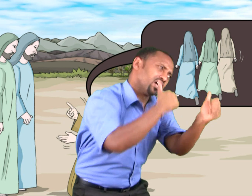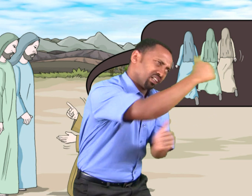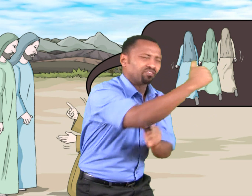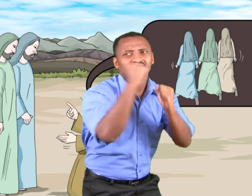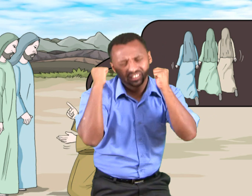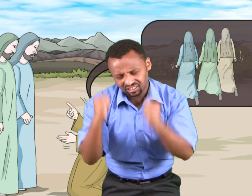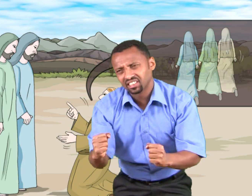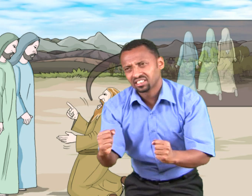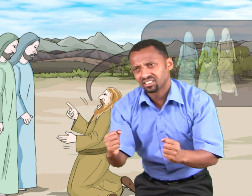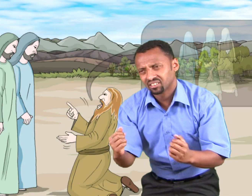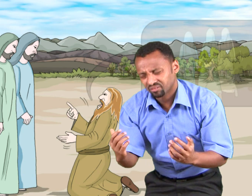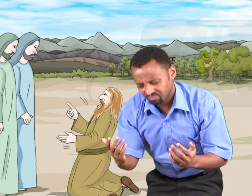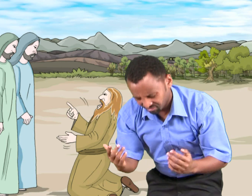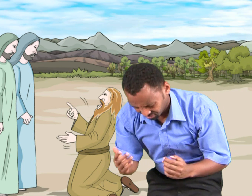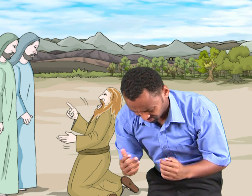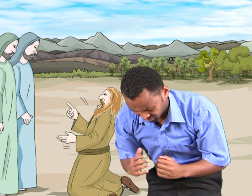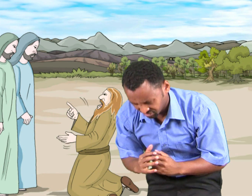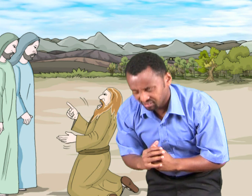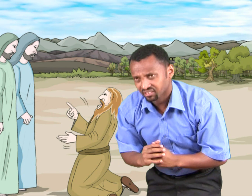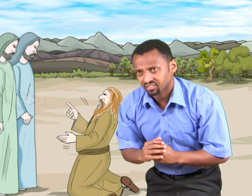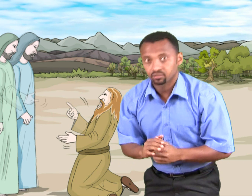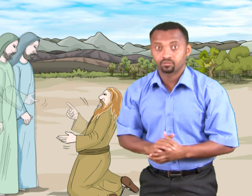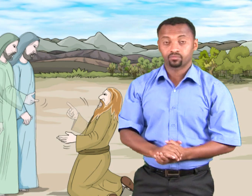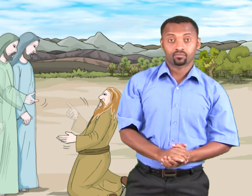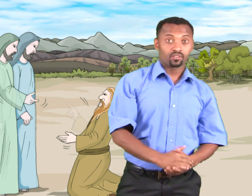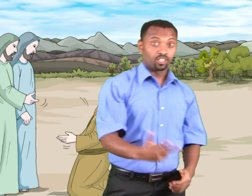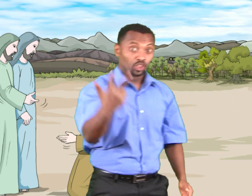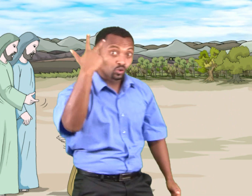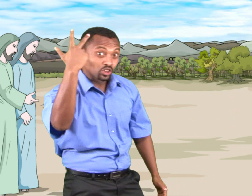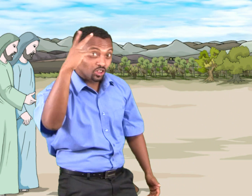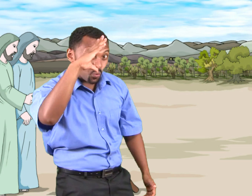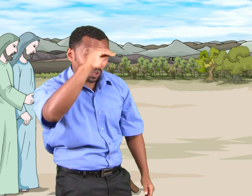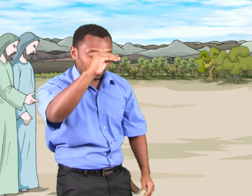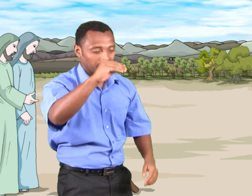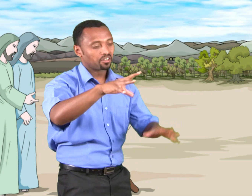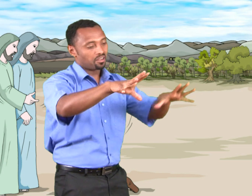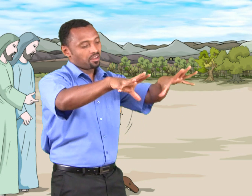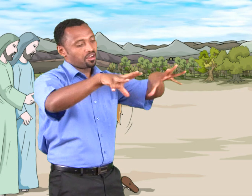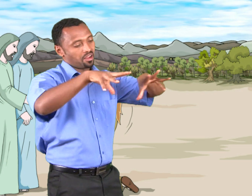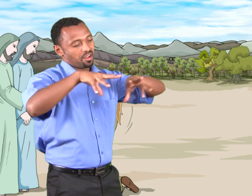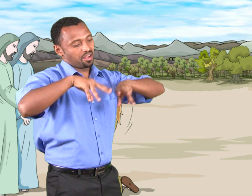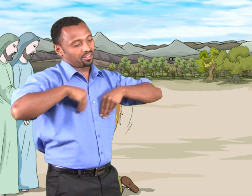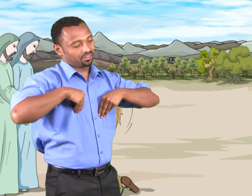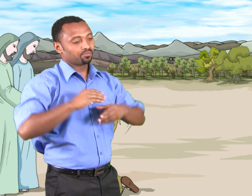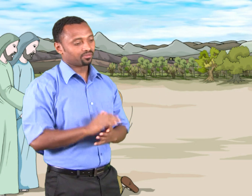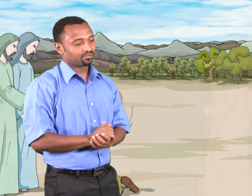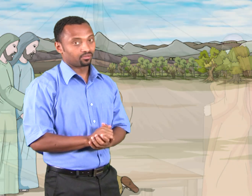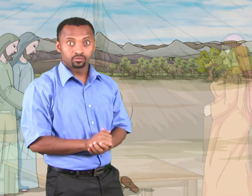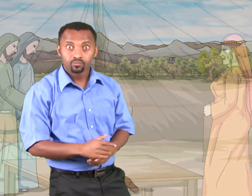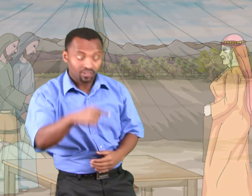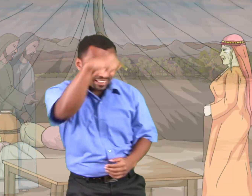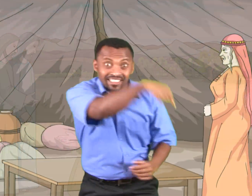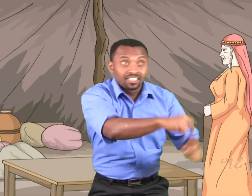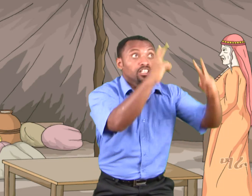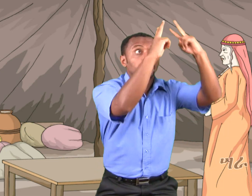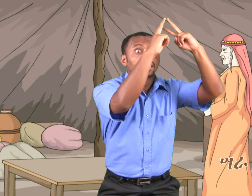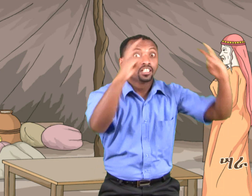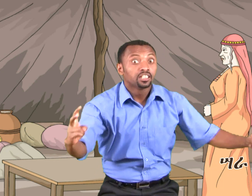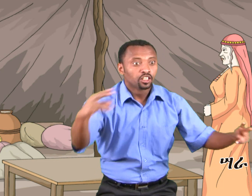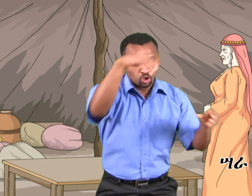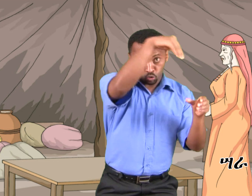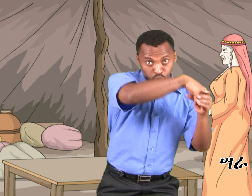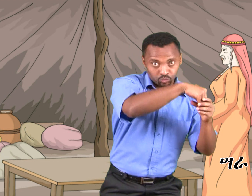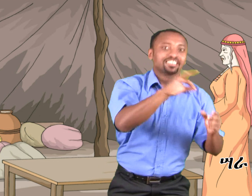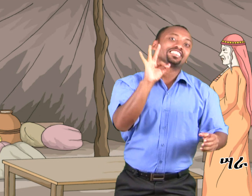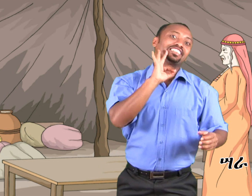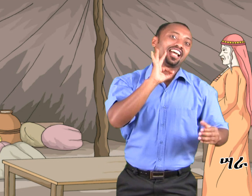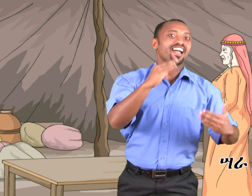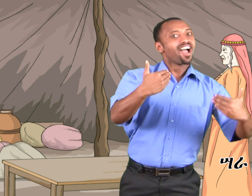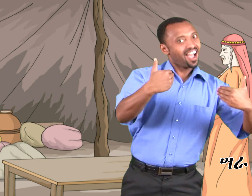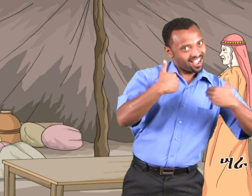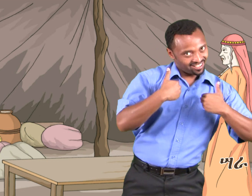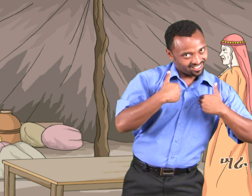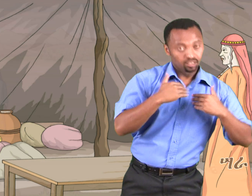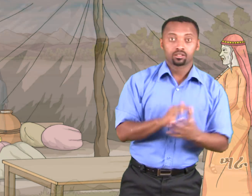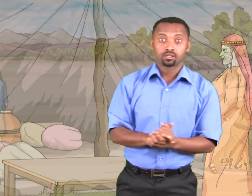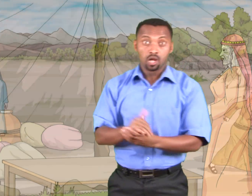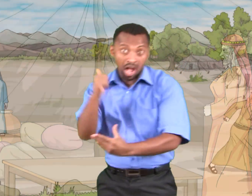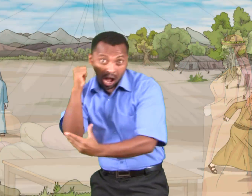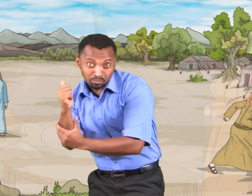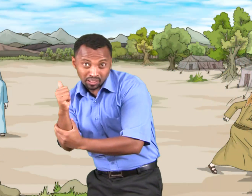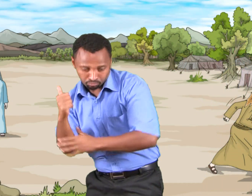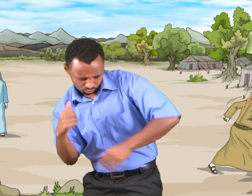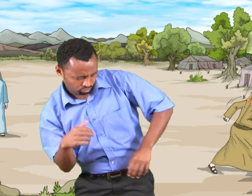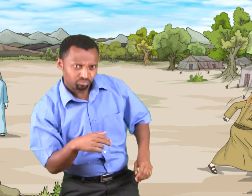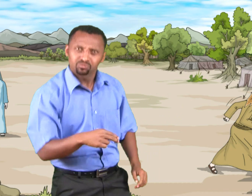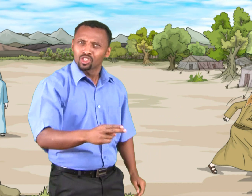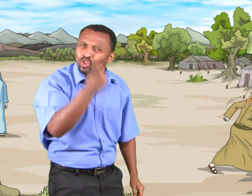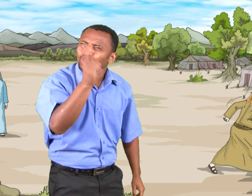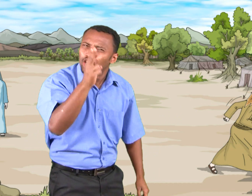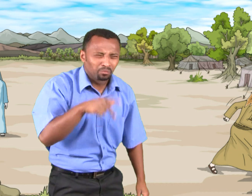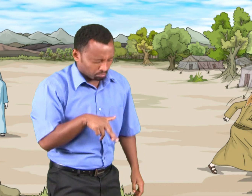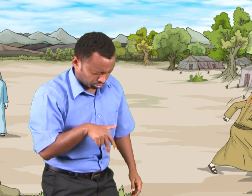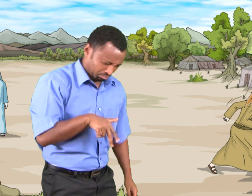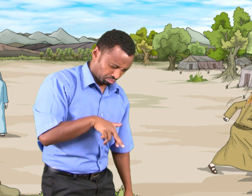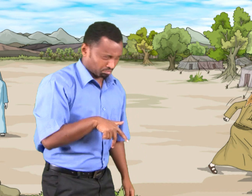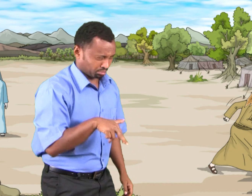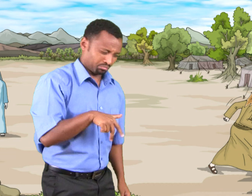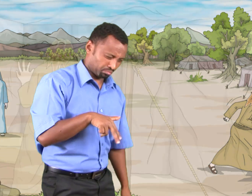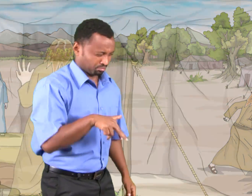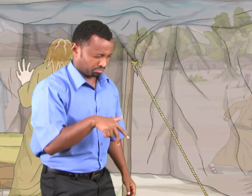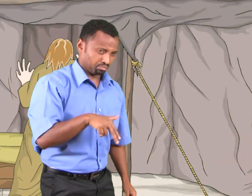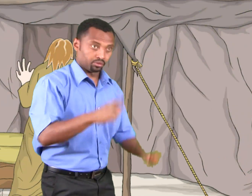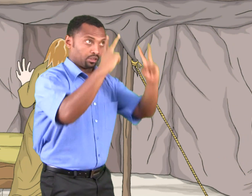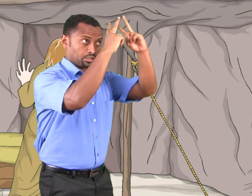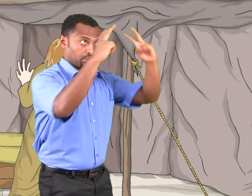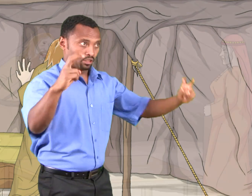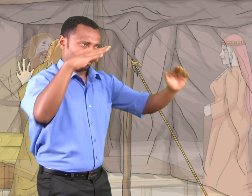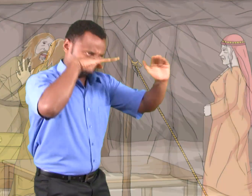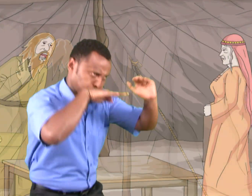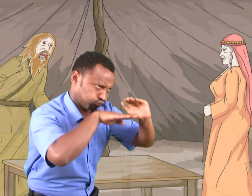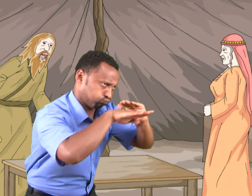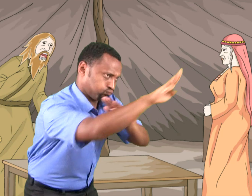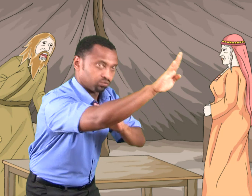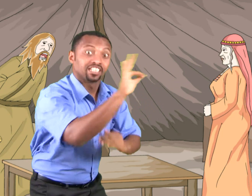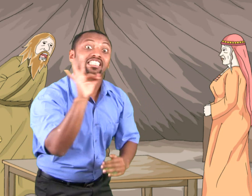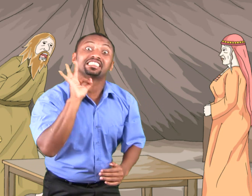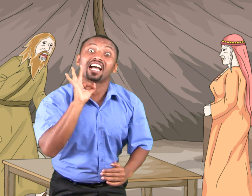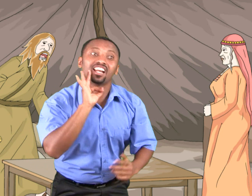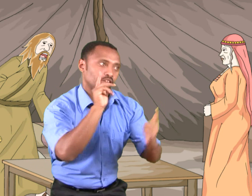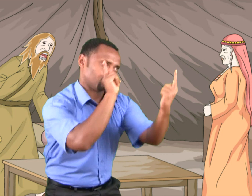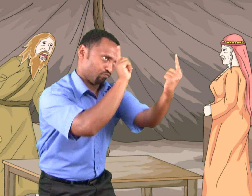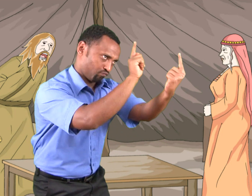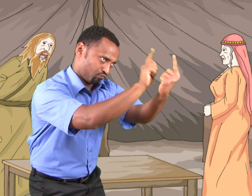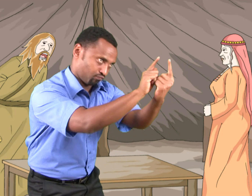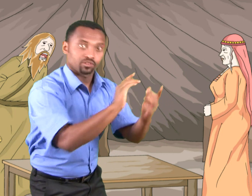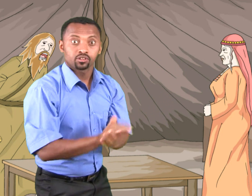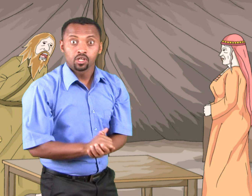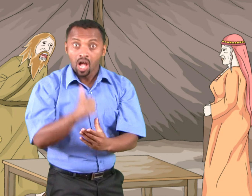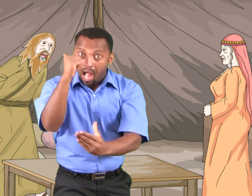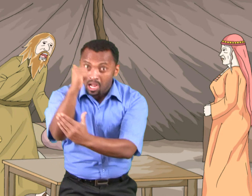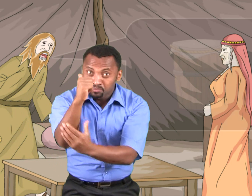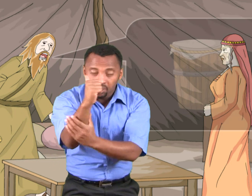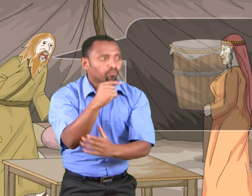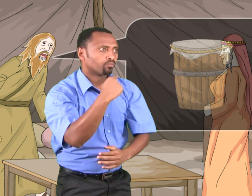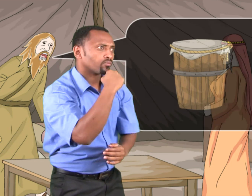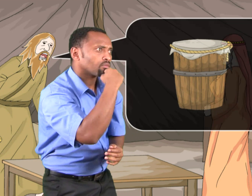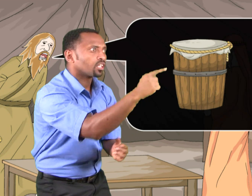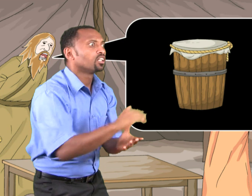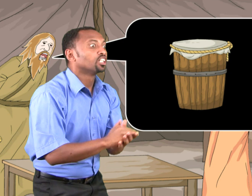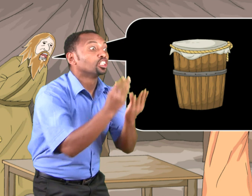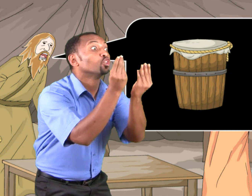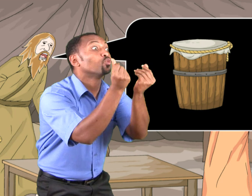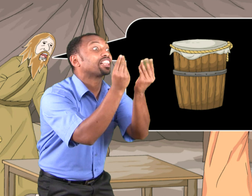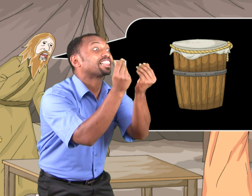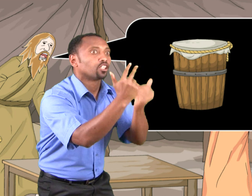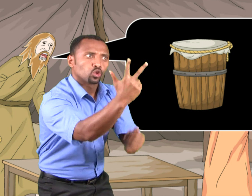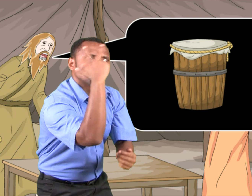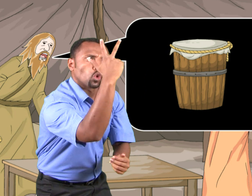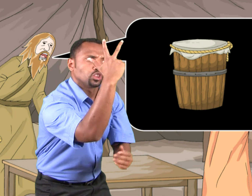“Yes,” they replied, “you may do as you have said.” So Abraham hurried into the tent and said to Sarah, “Quick!